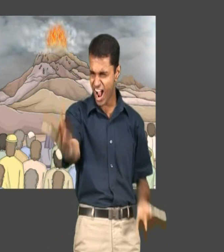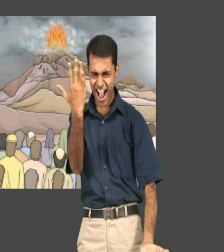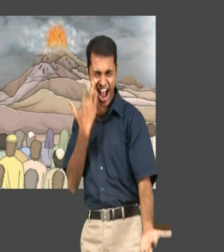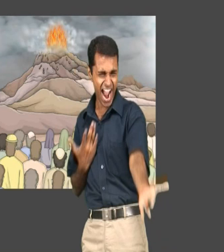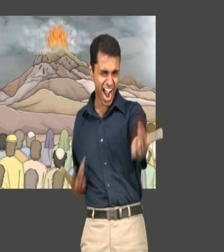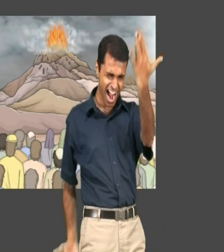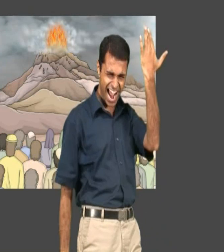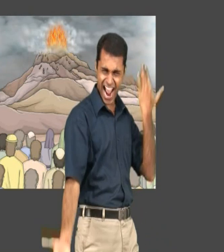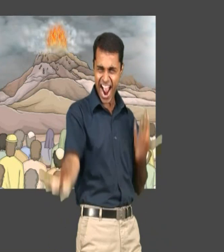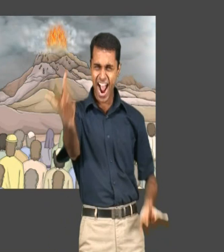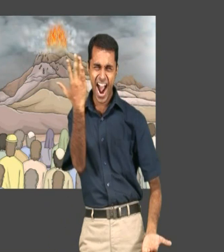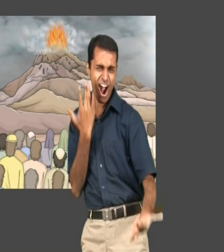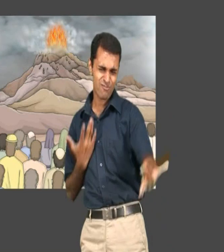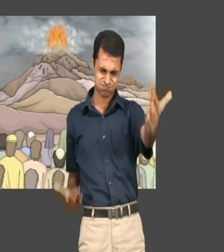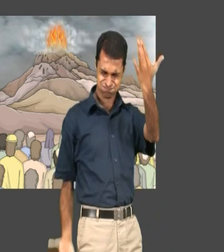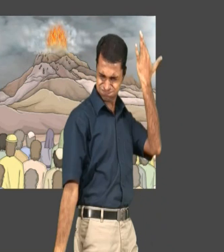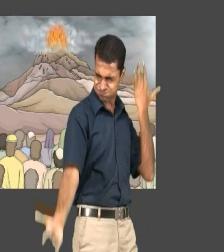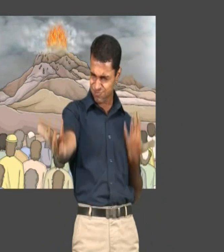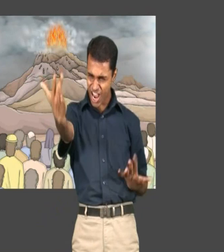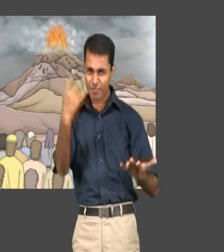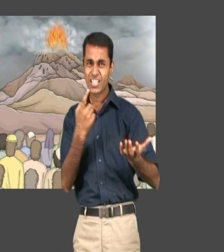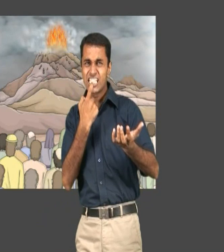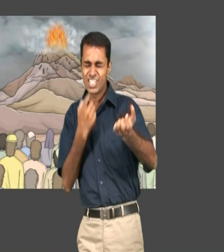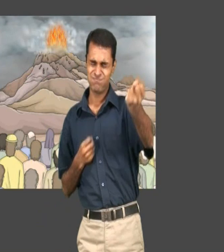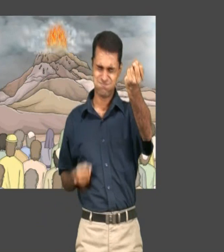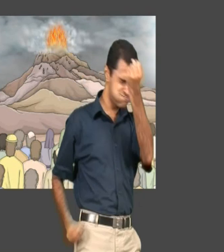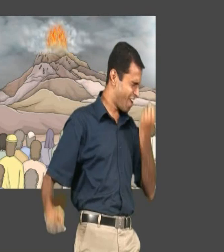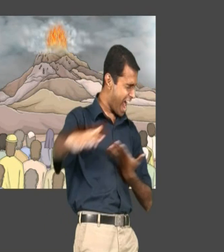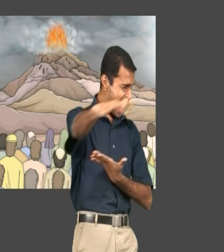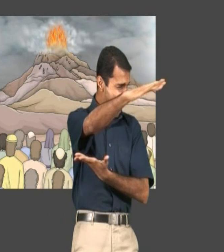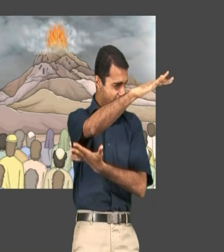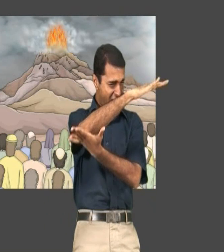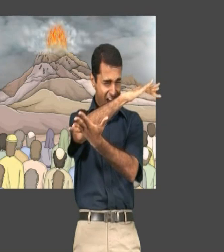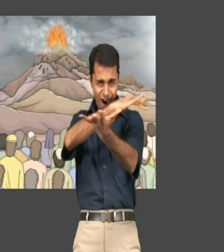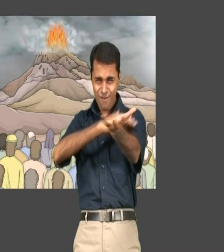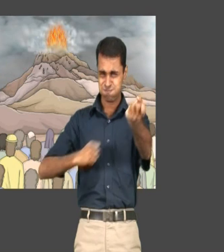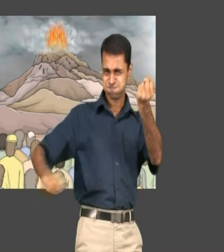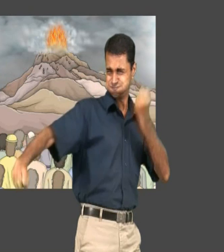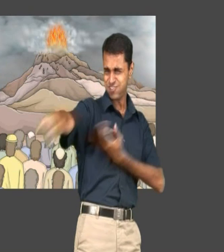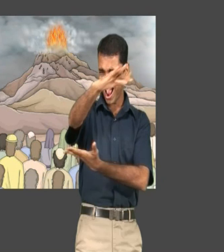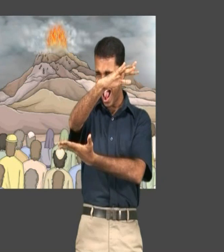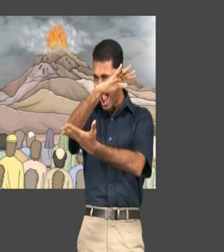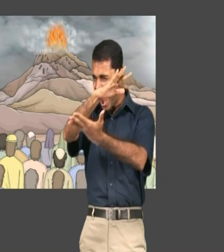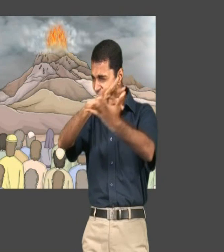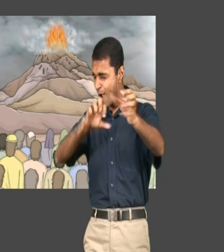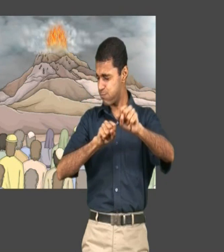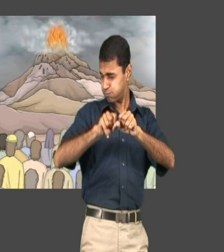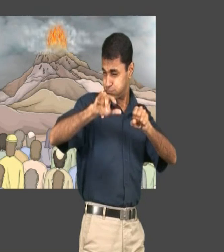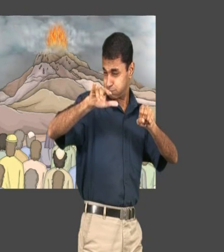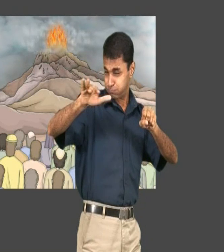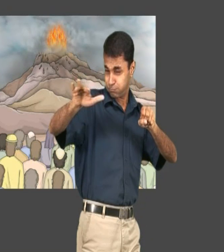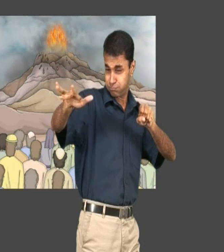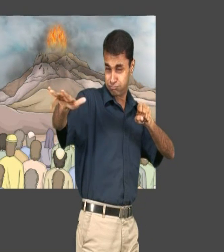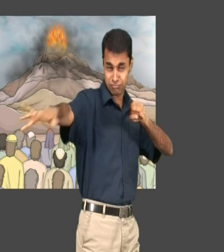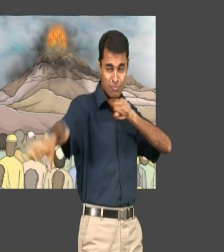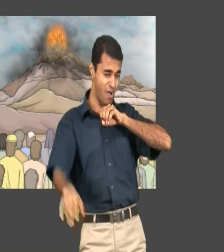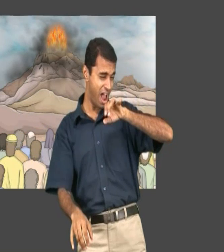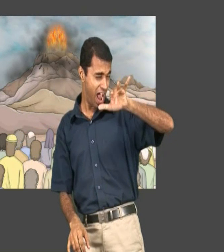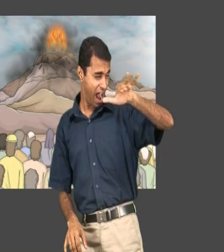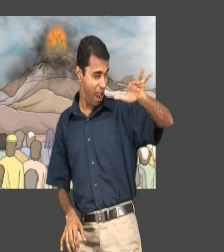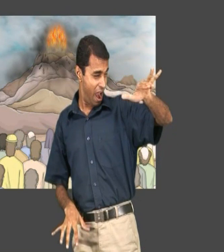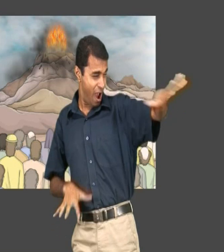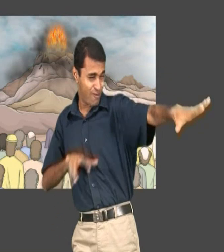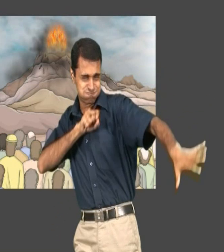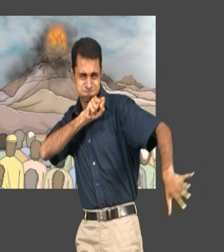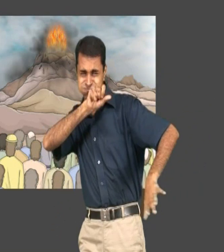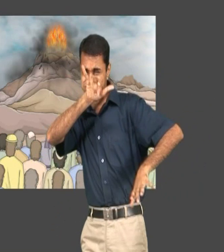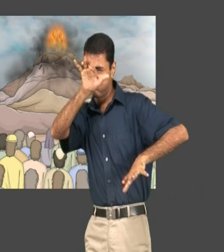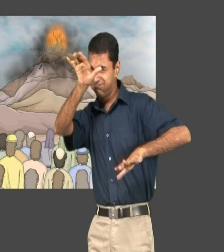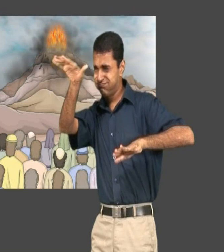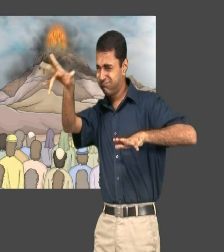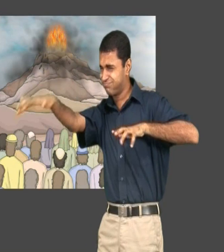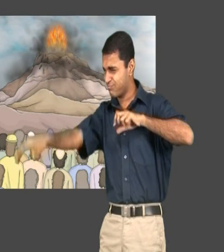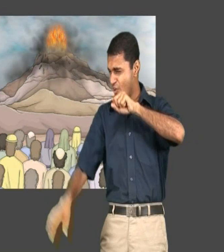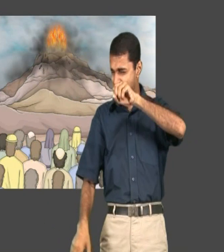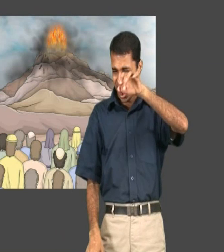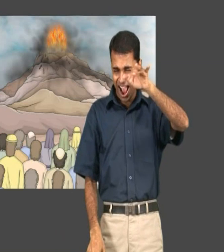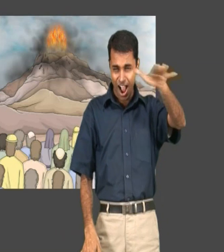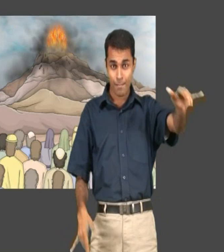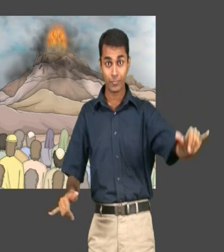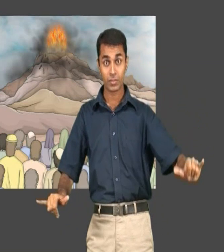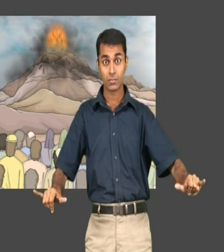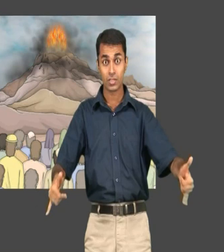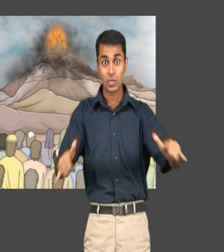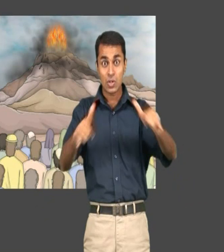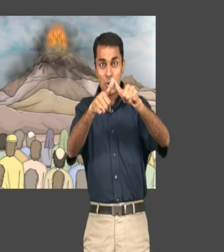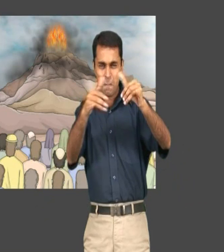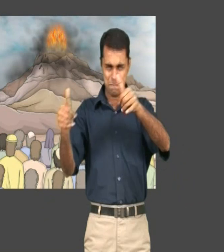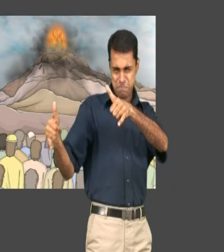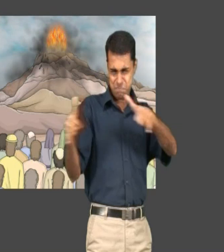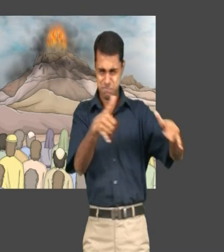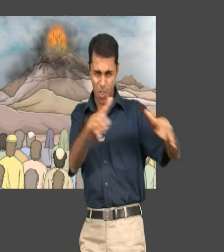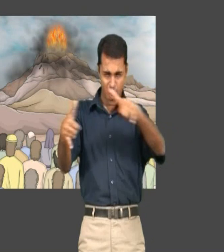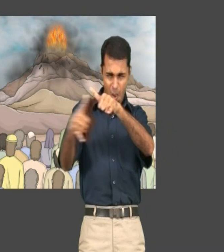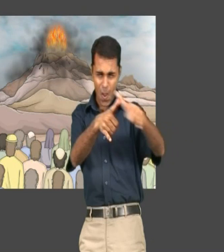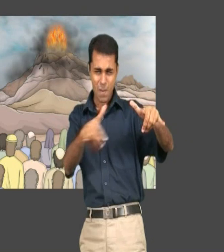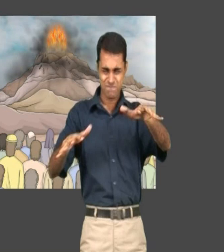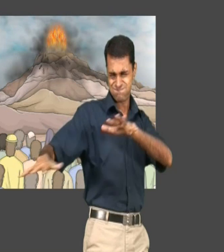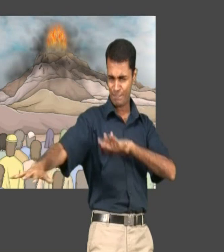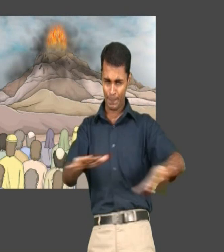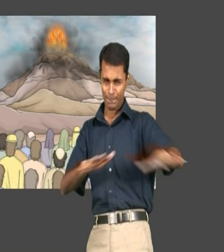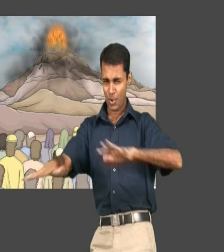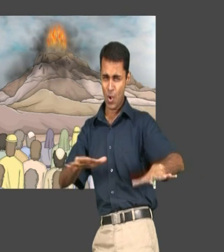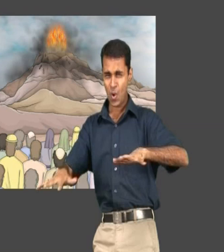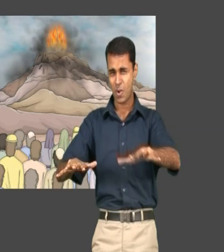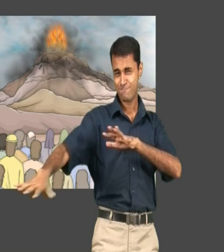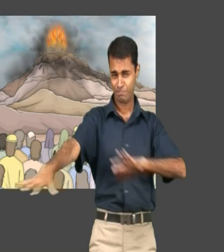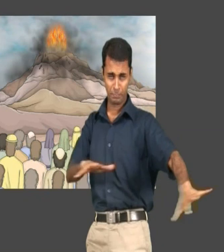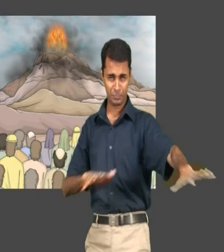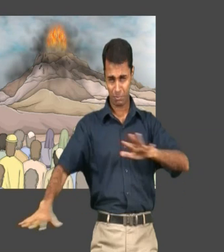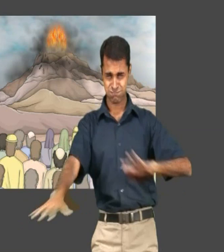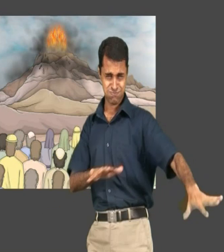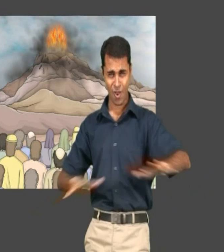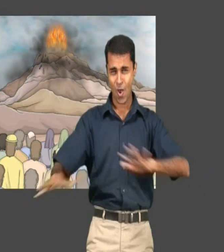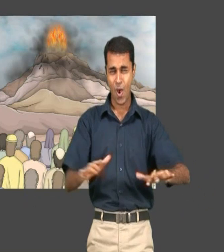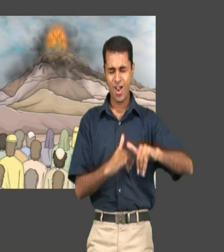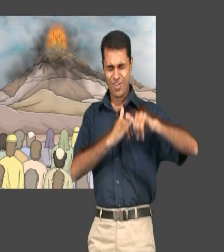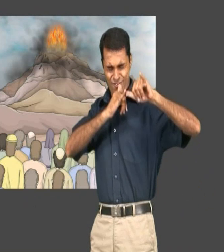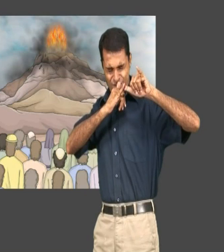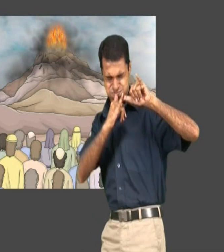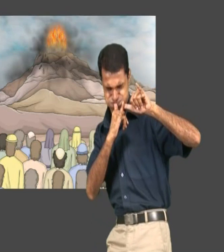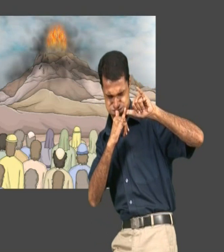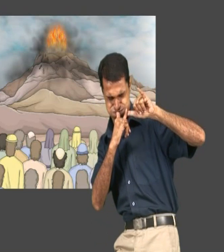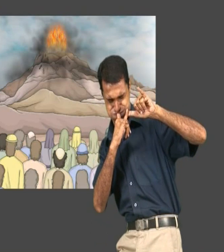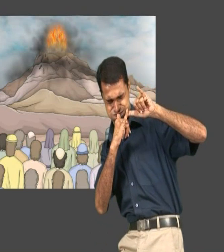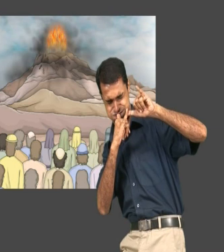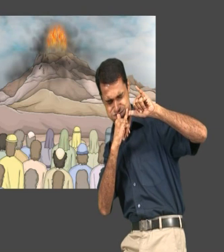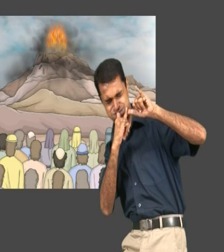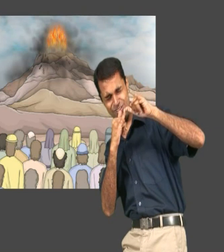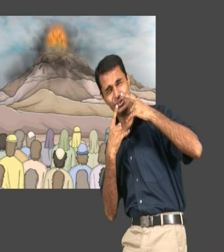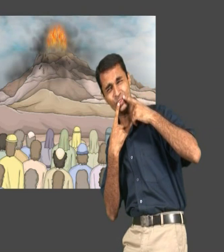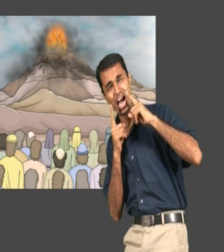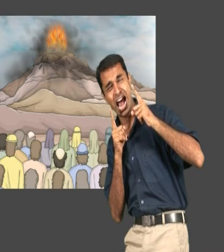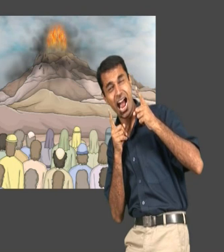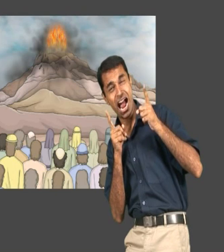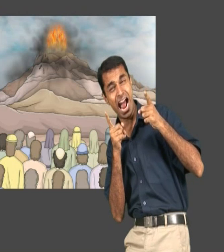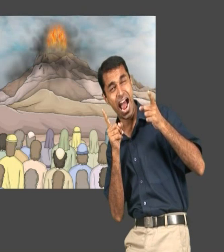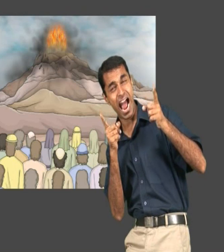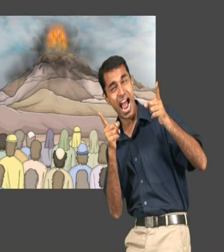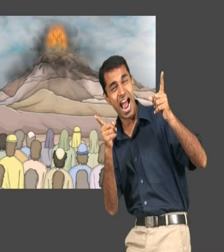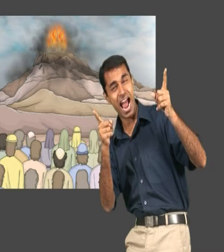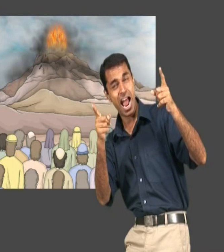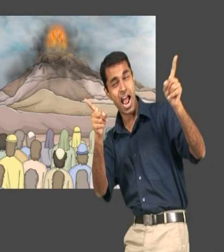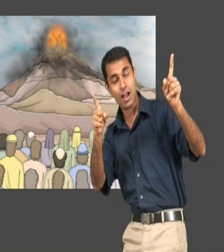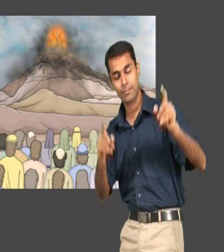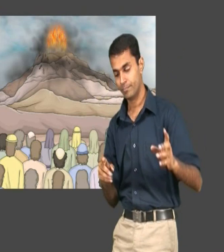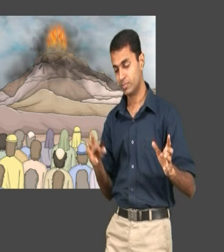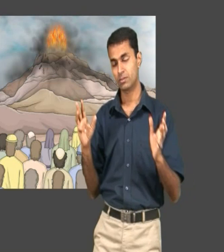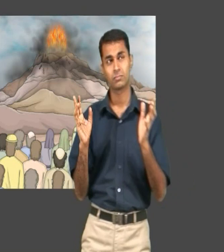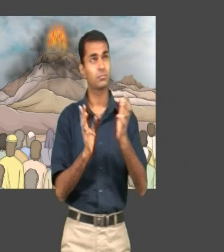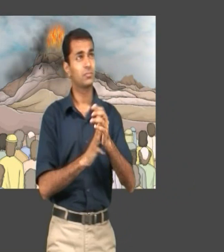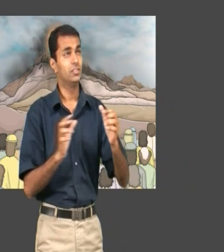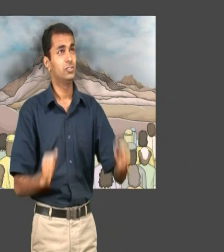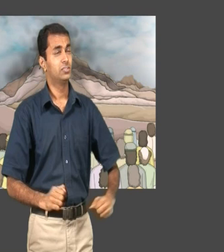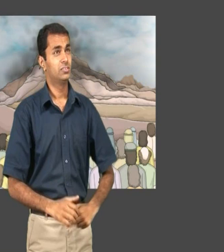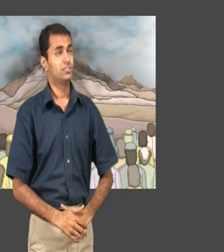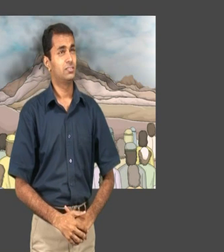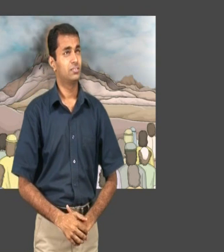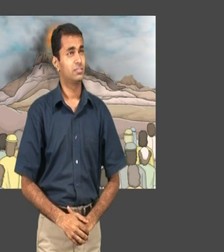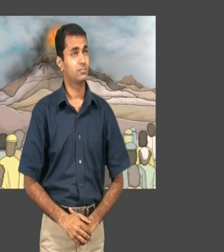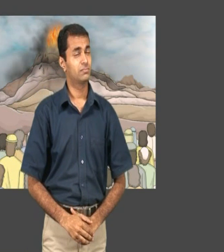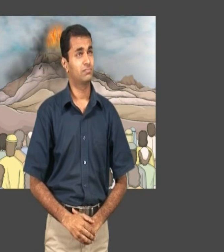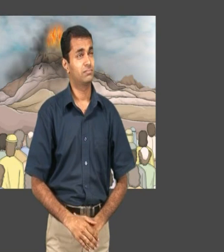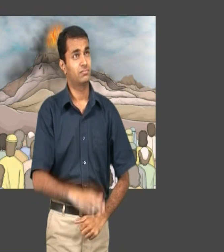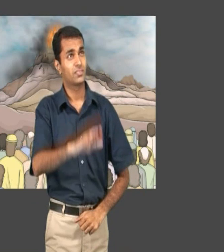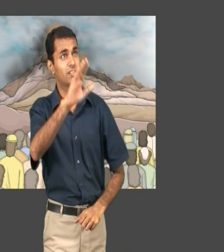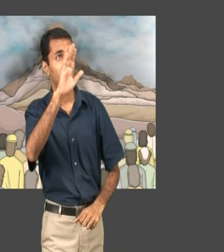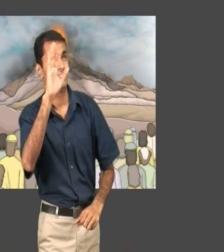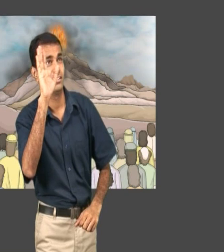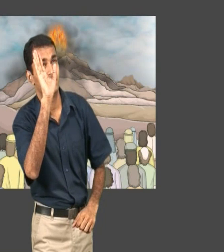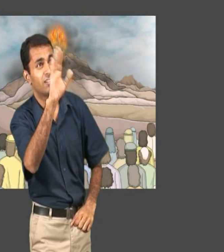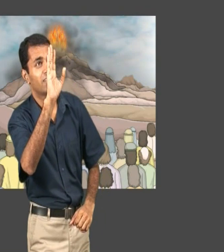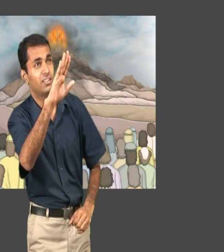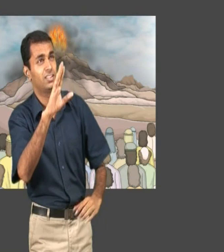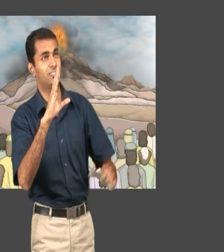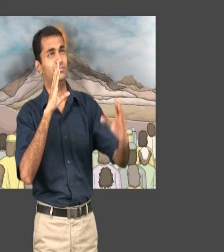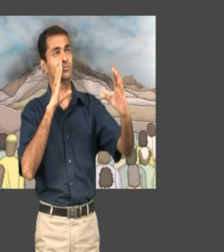And the smoke rose like the smoke of a furnace, and the whole mountain quaked violently.